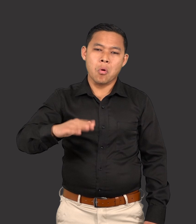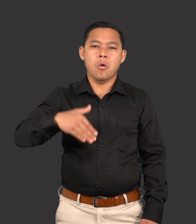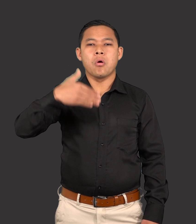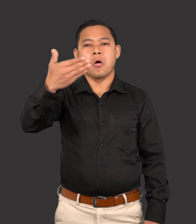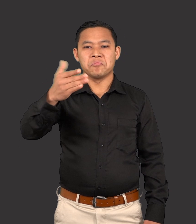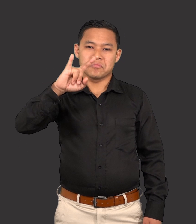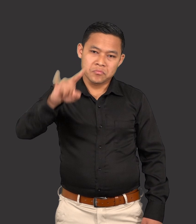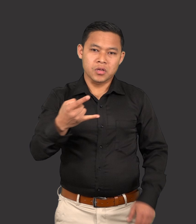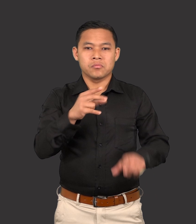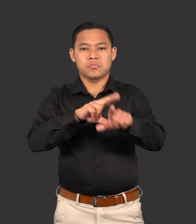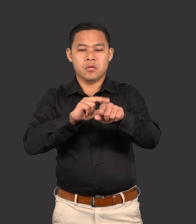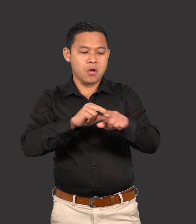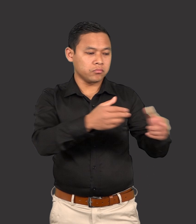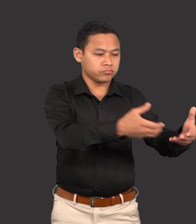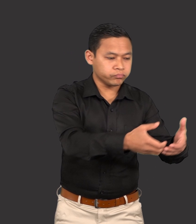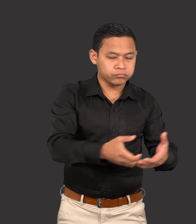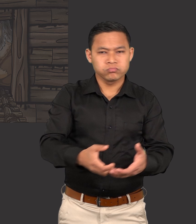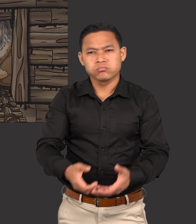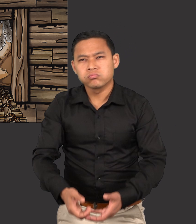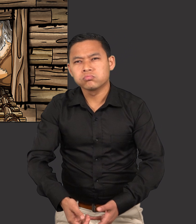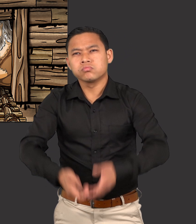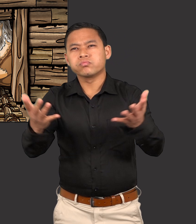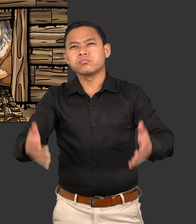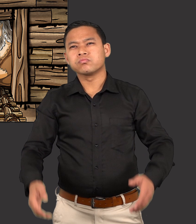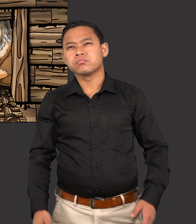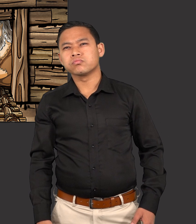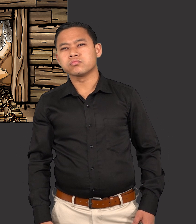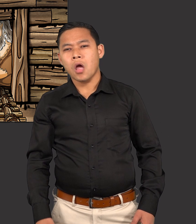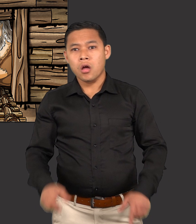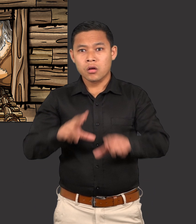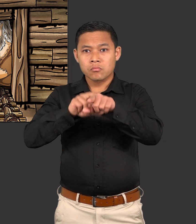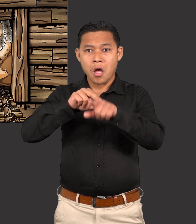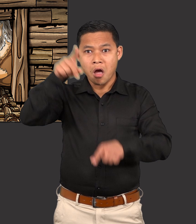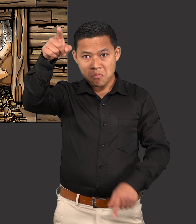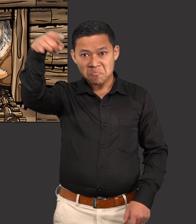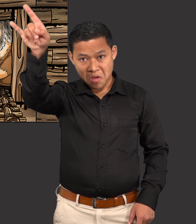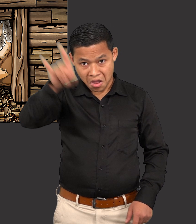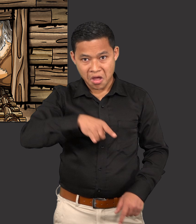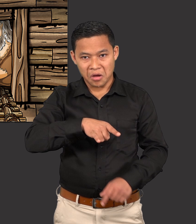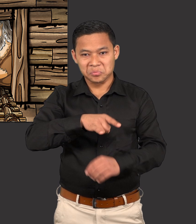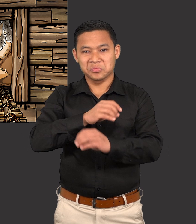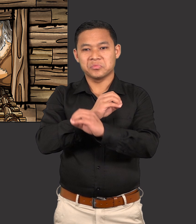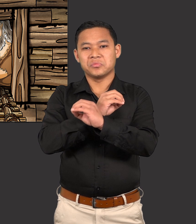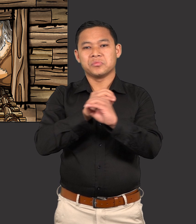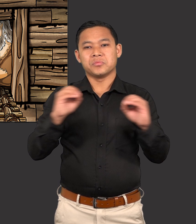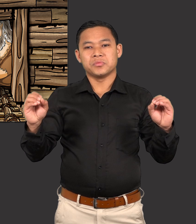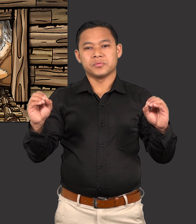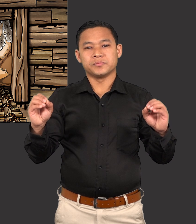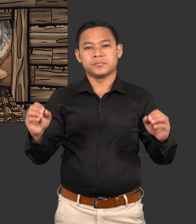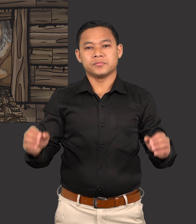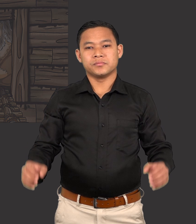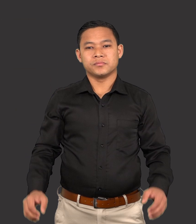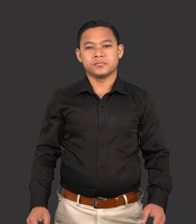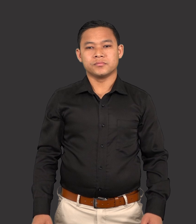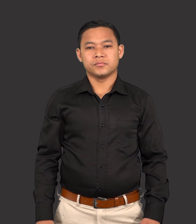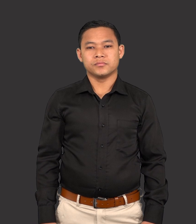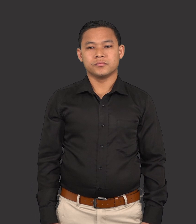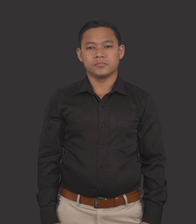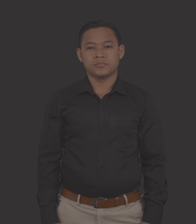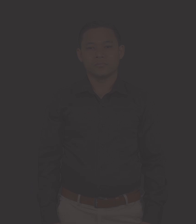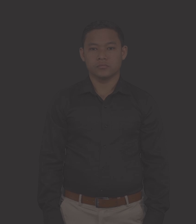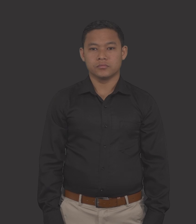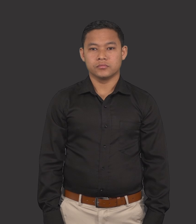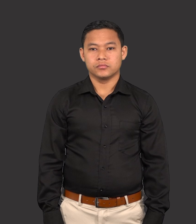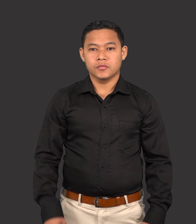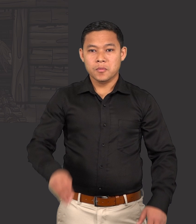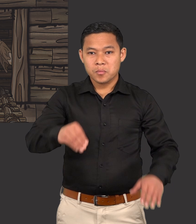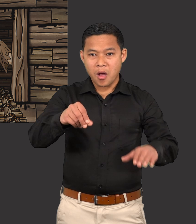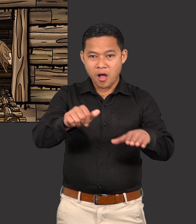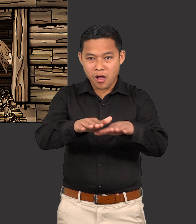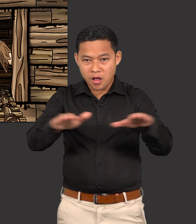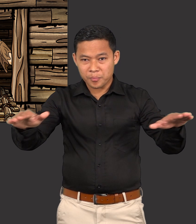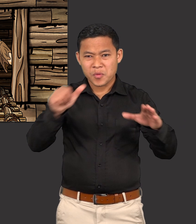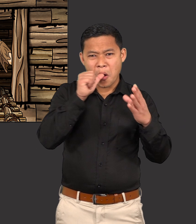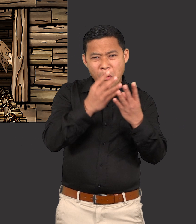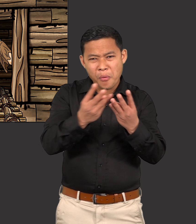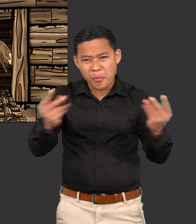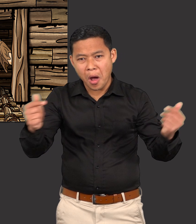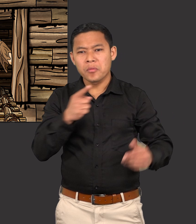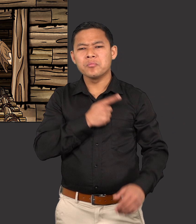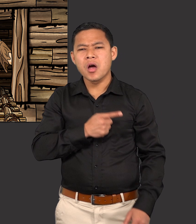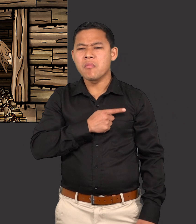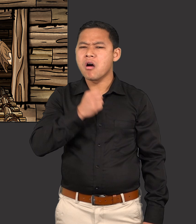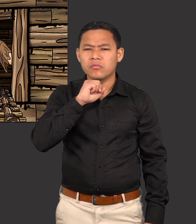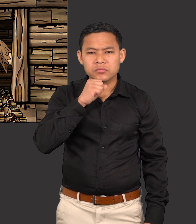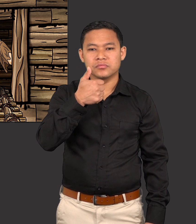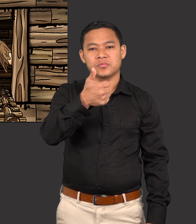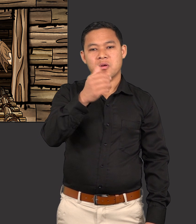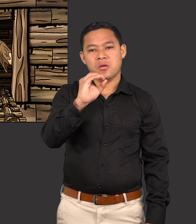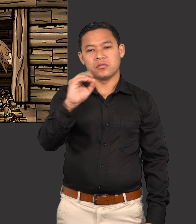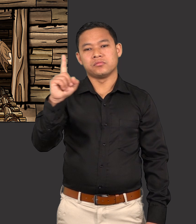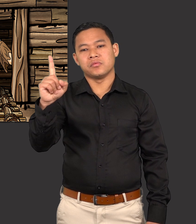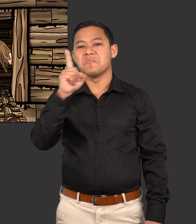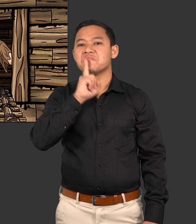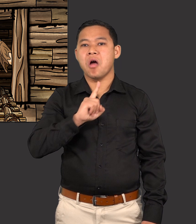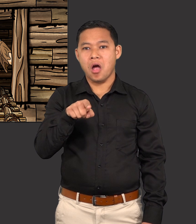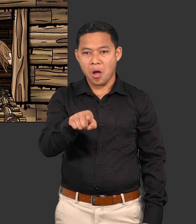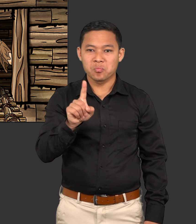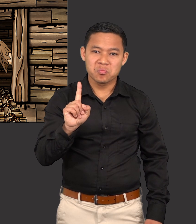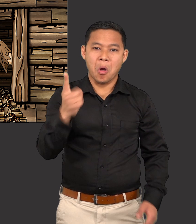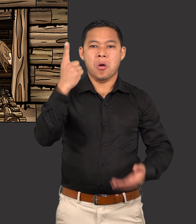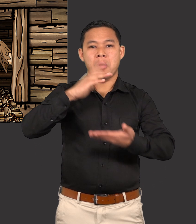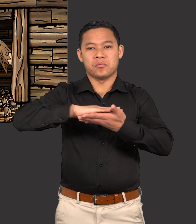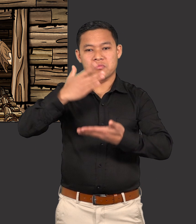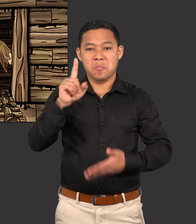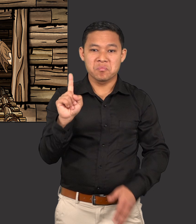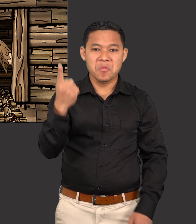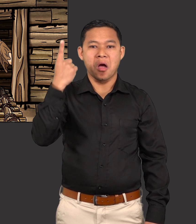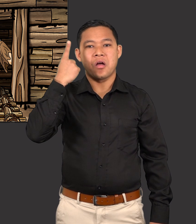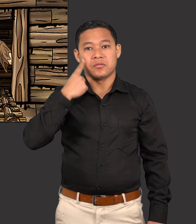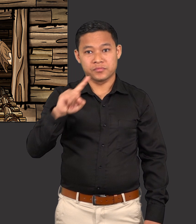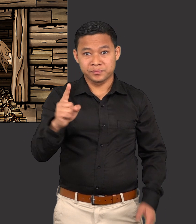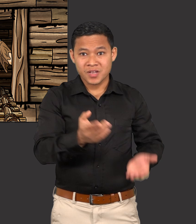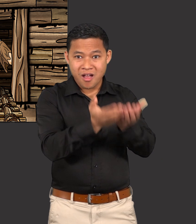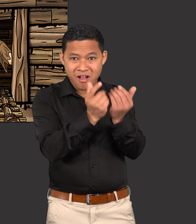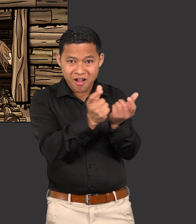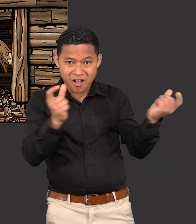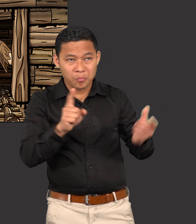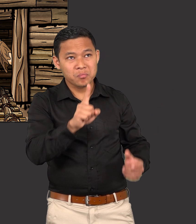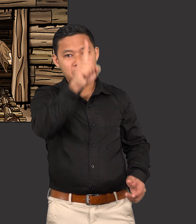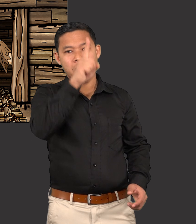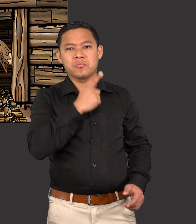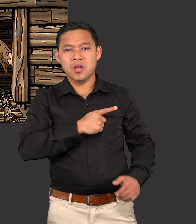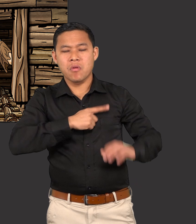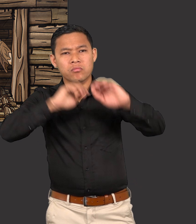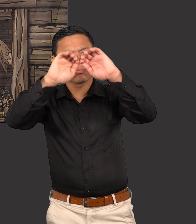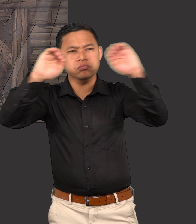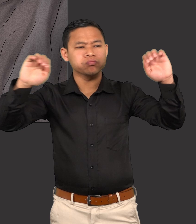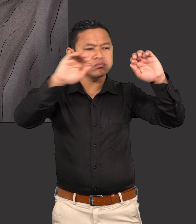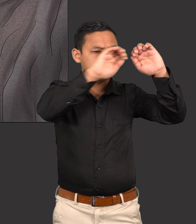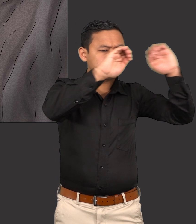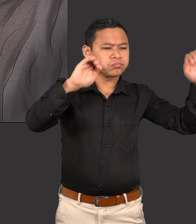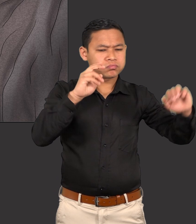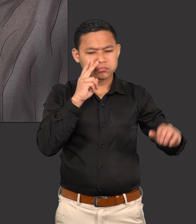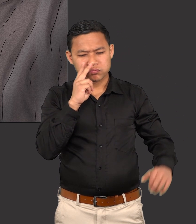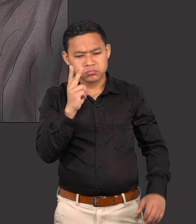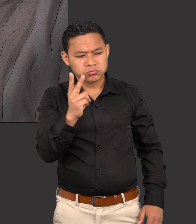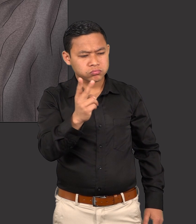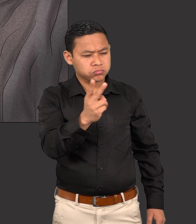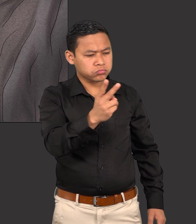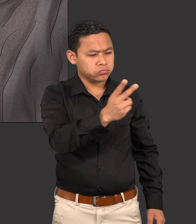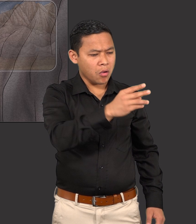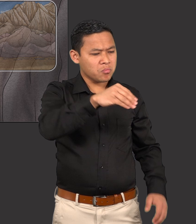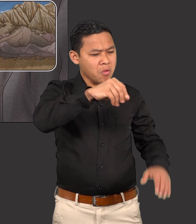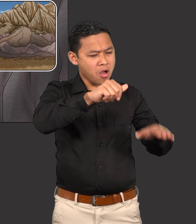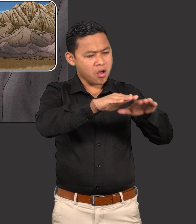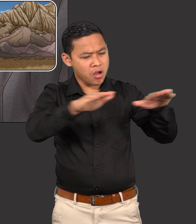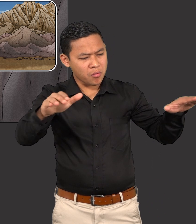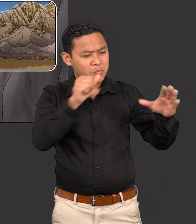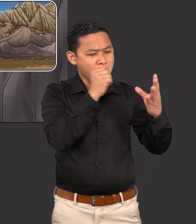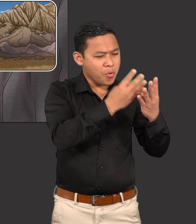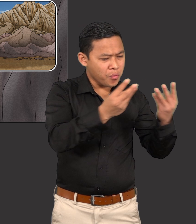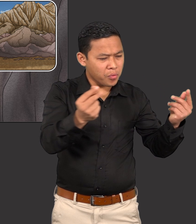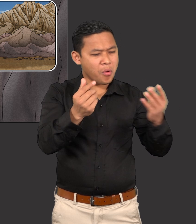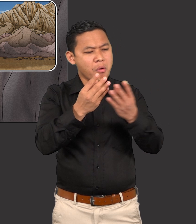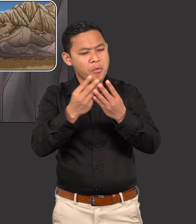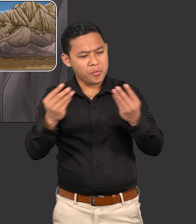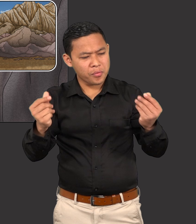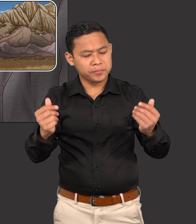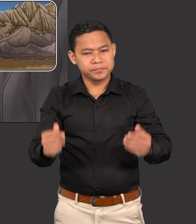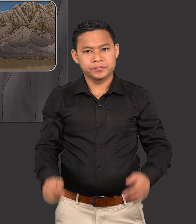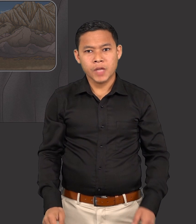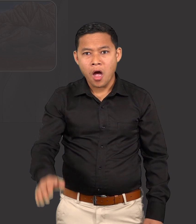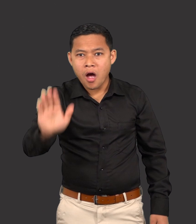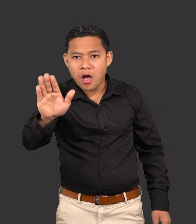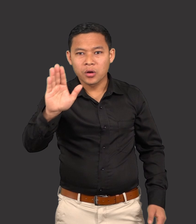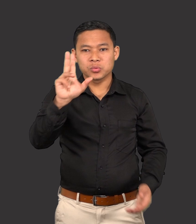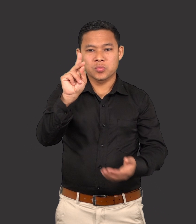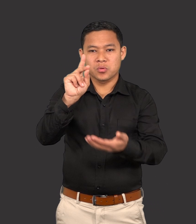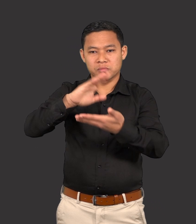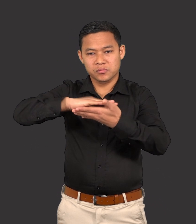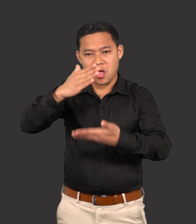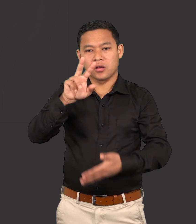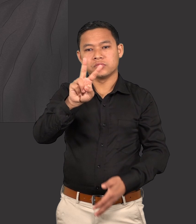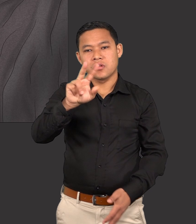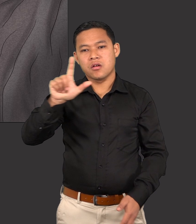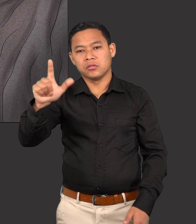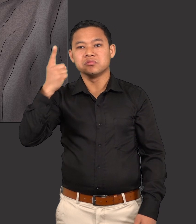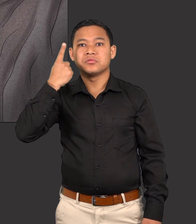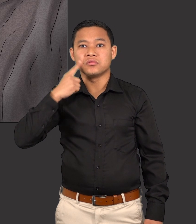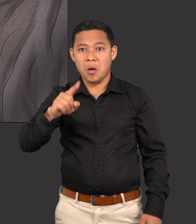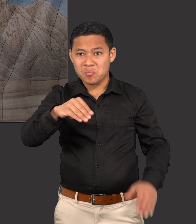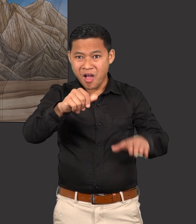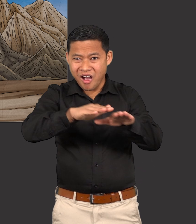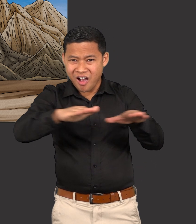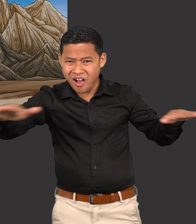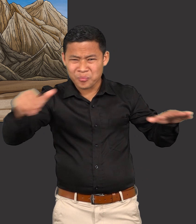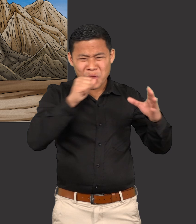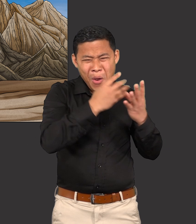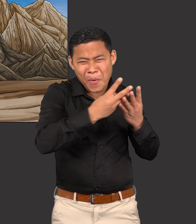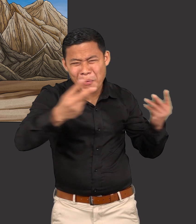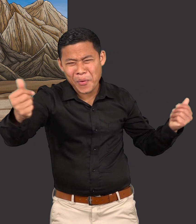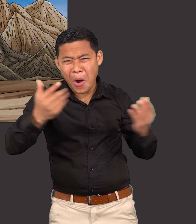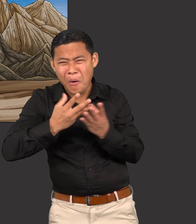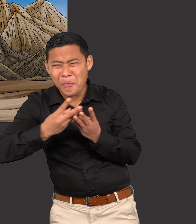And Noah waited seven more days and sent out the dove again, but this time she did not return to him. In Noah’s six hundred and first year, on the first day of the first month, the waters had dried up from the earth. So Noah removed the covering from the ark and saw that the surface of the ground was dry.